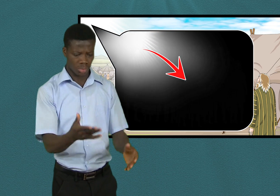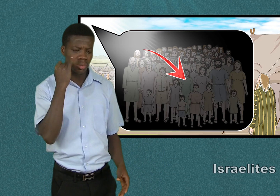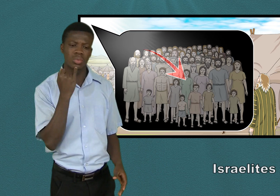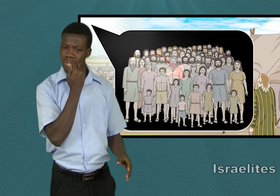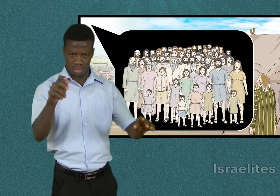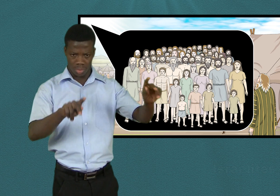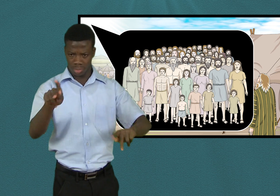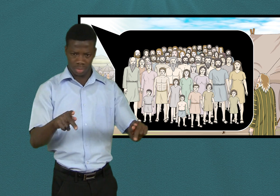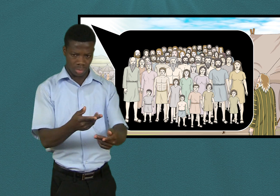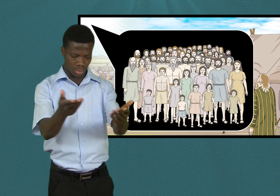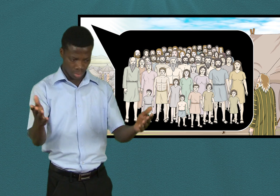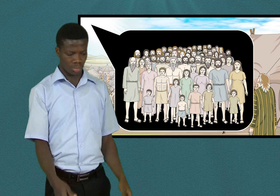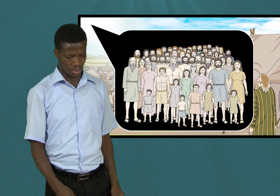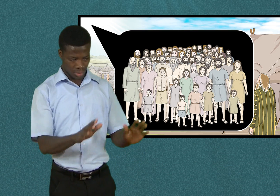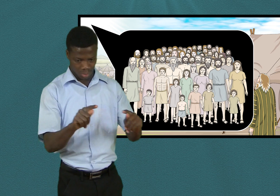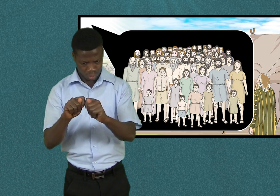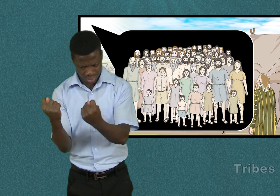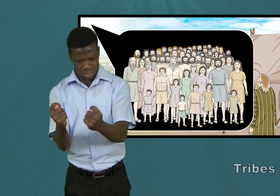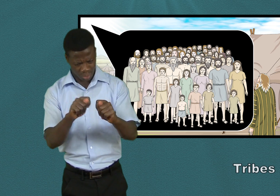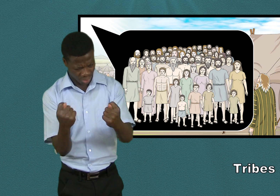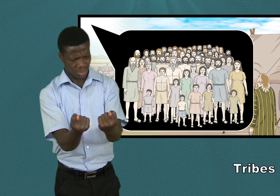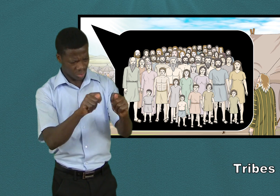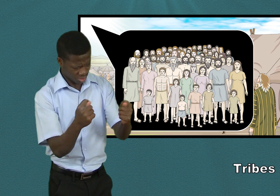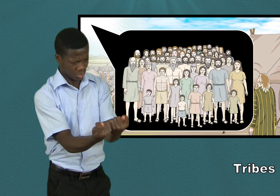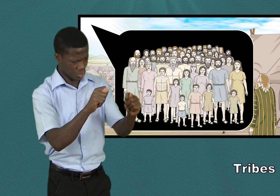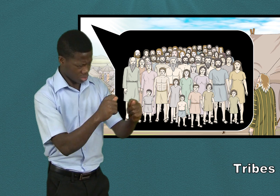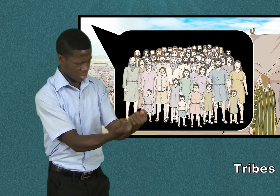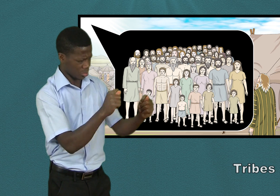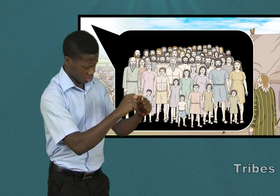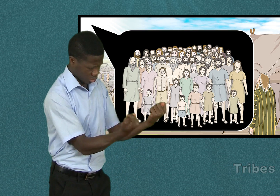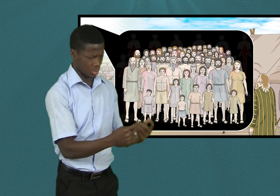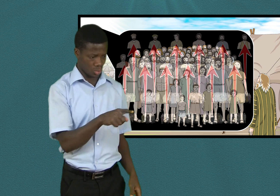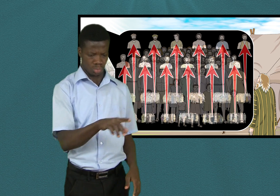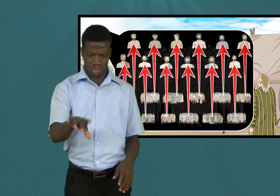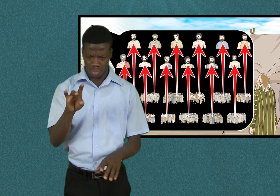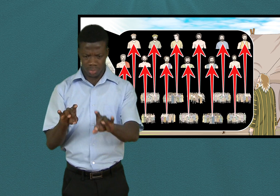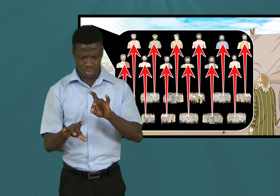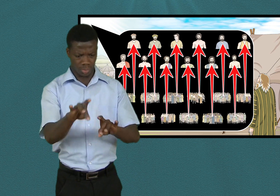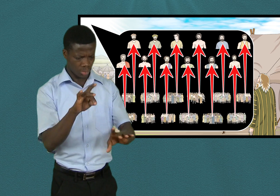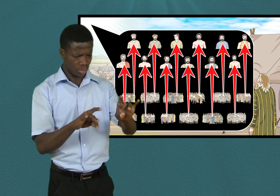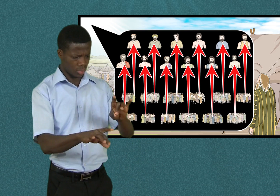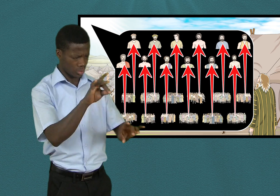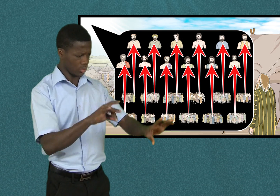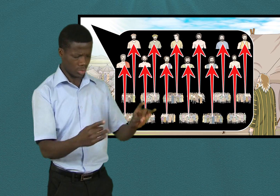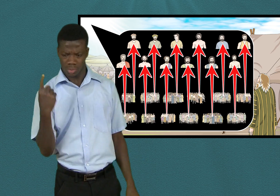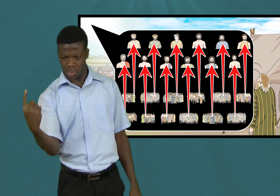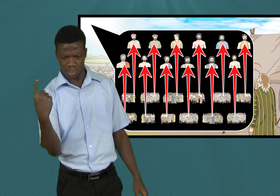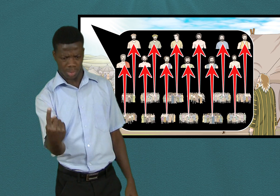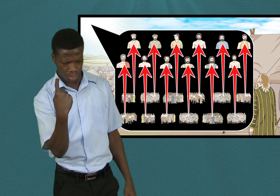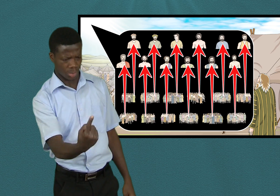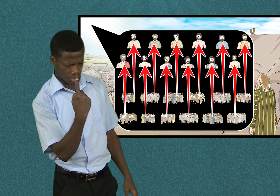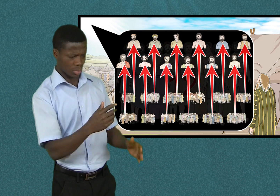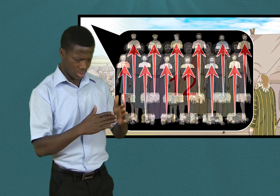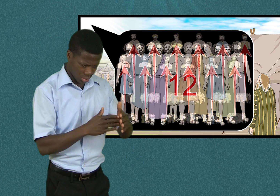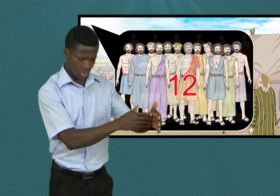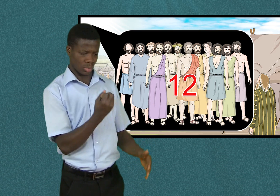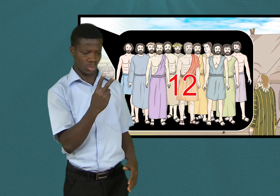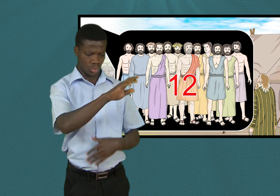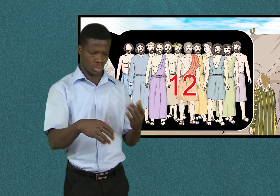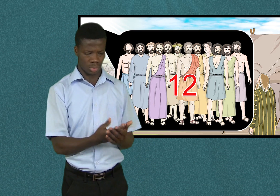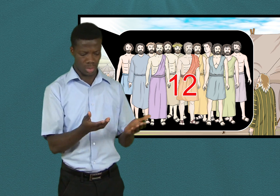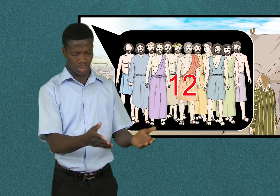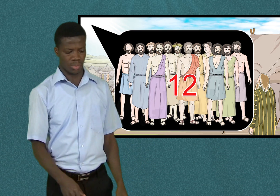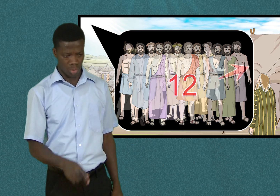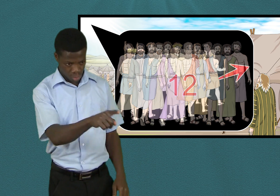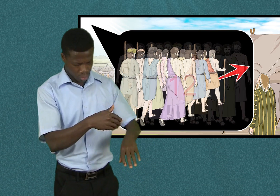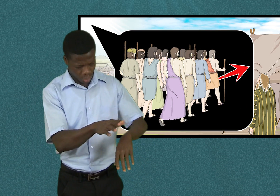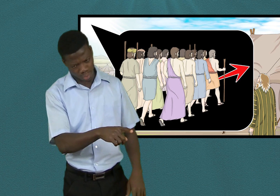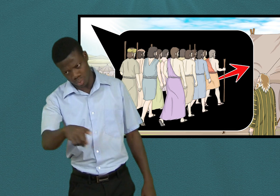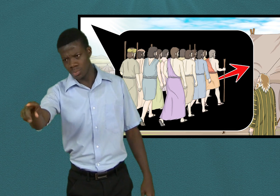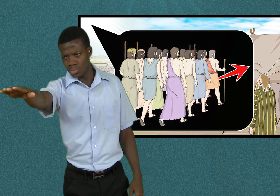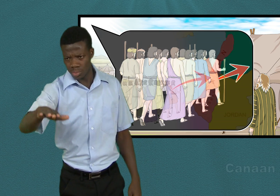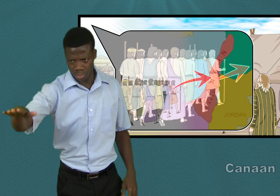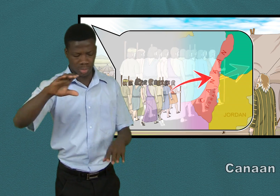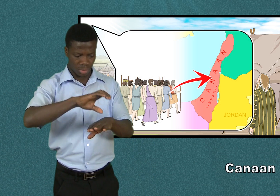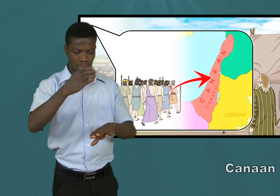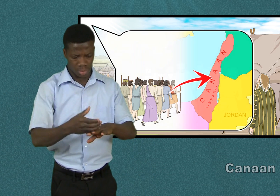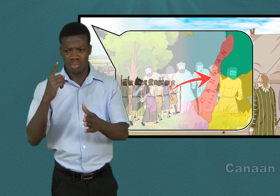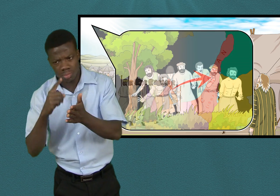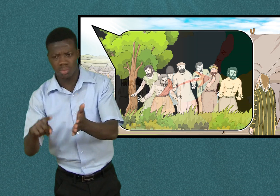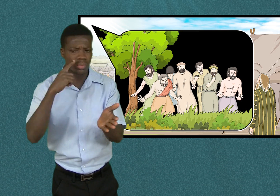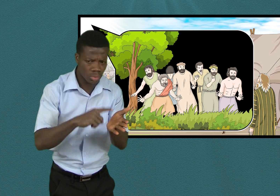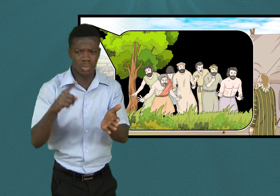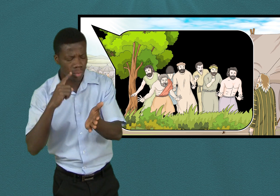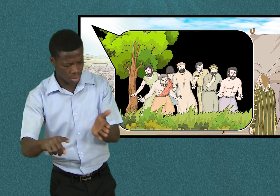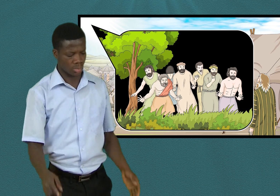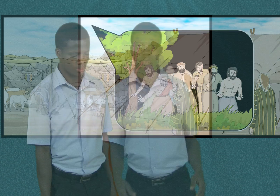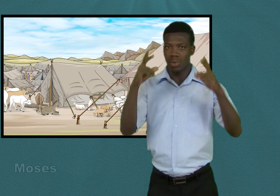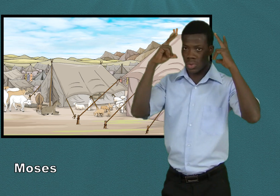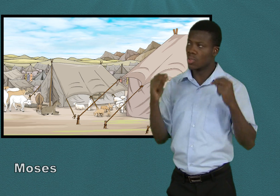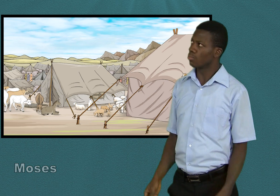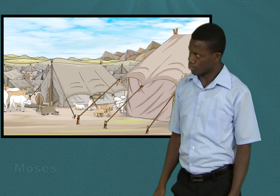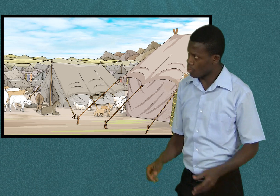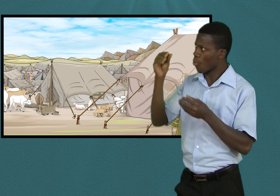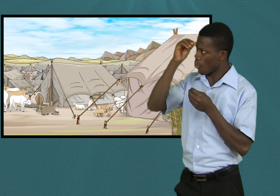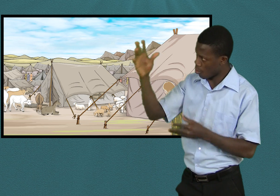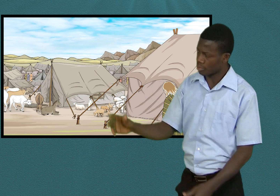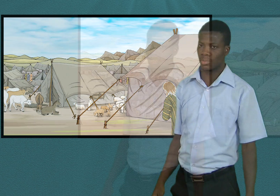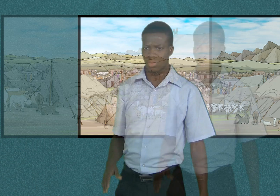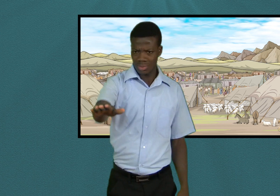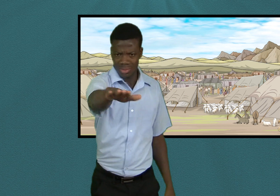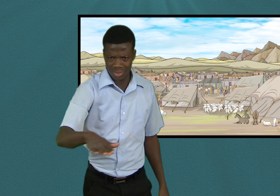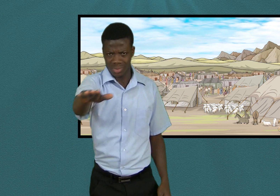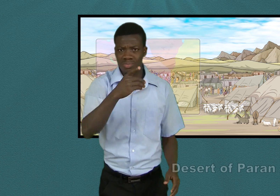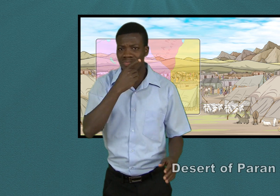From each of their fathers’ tribes send one man who is a leader among them.”